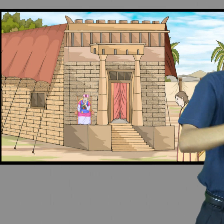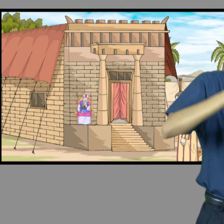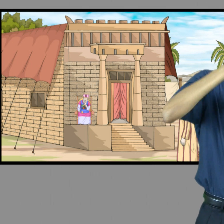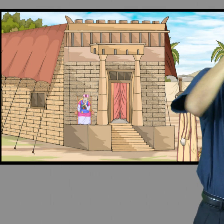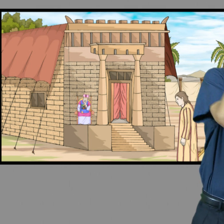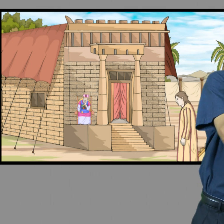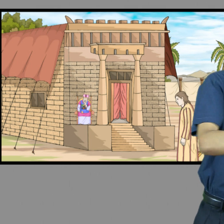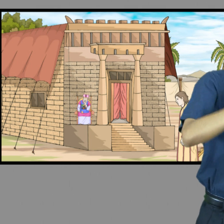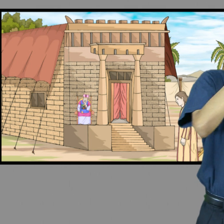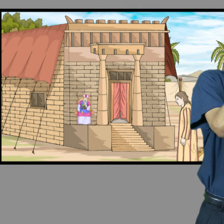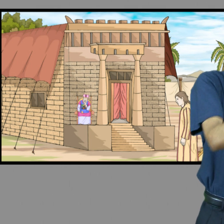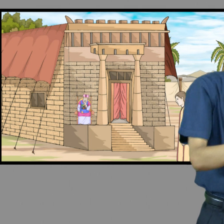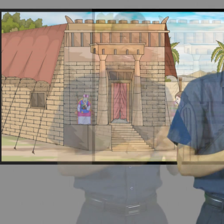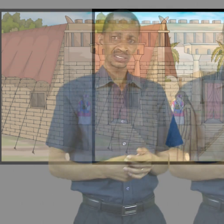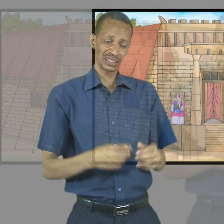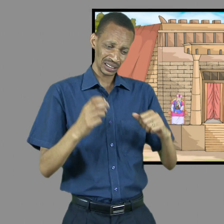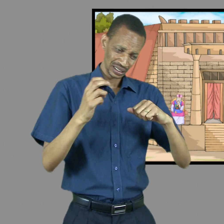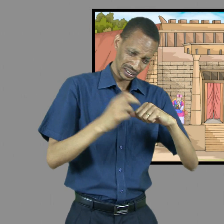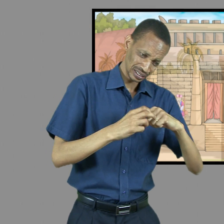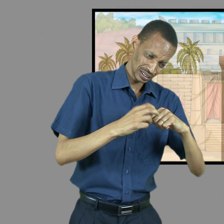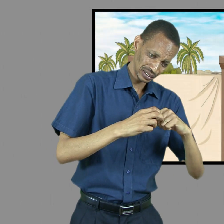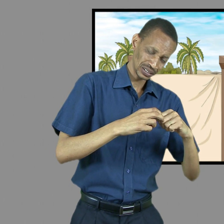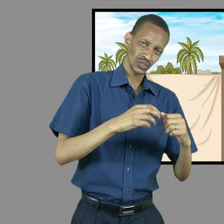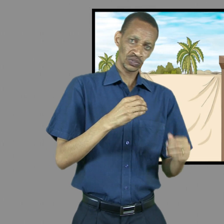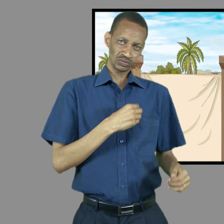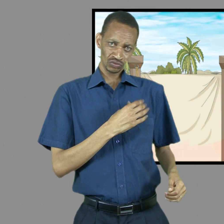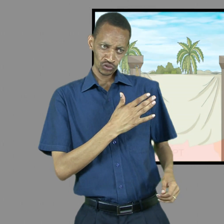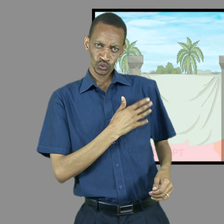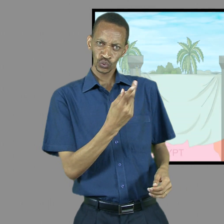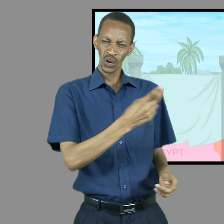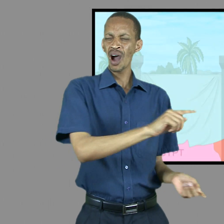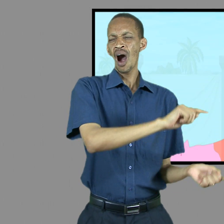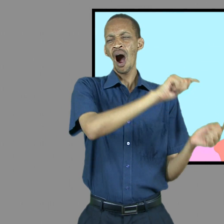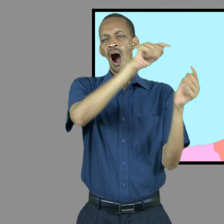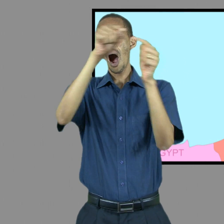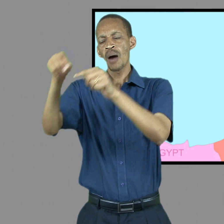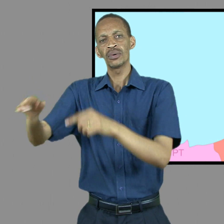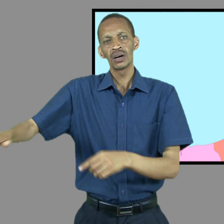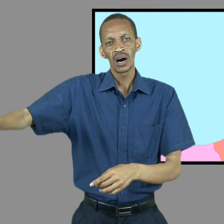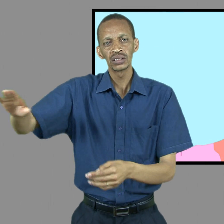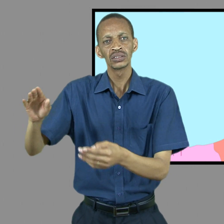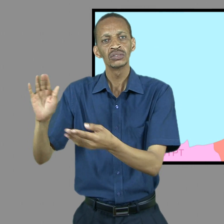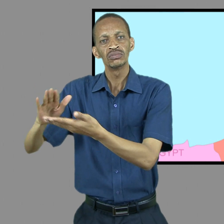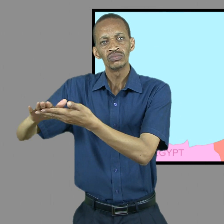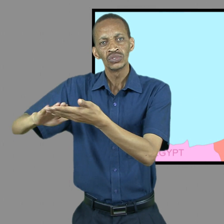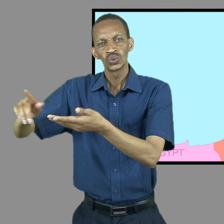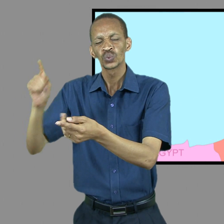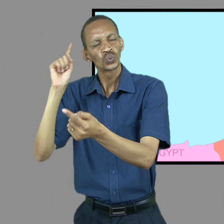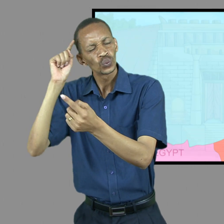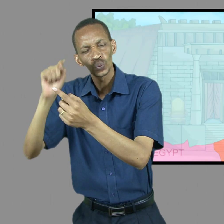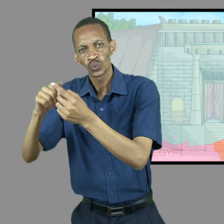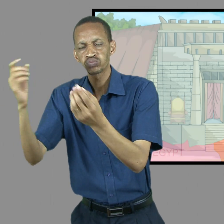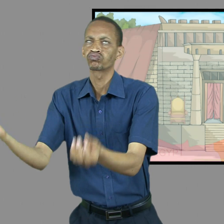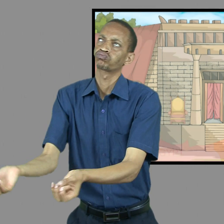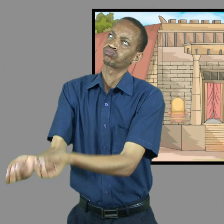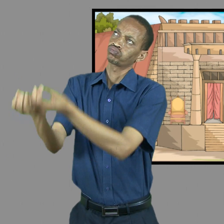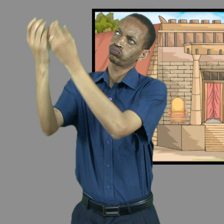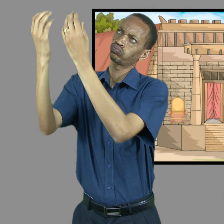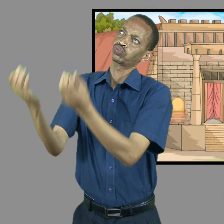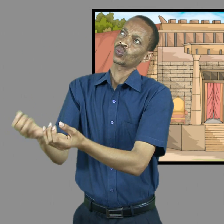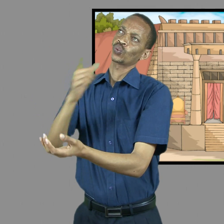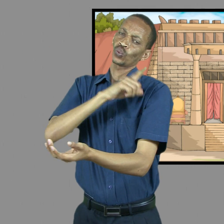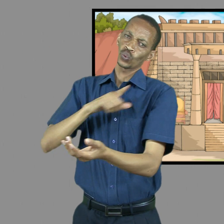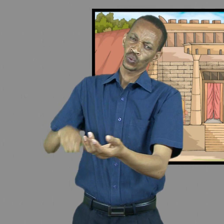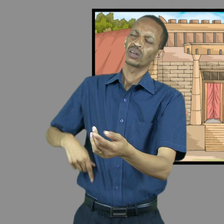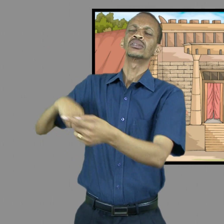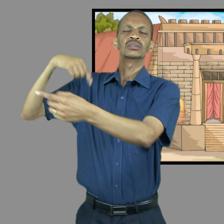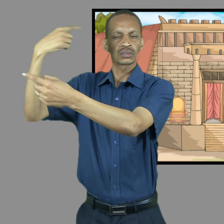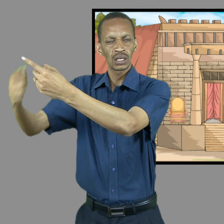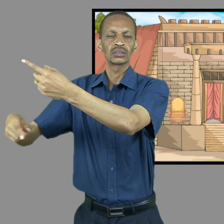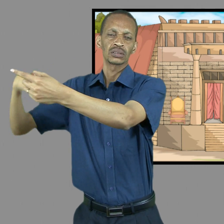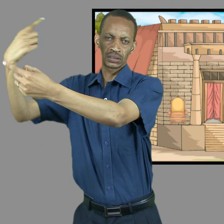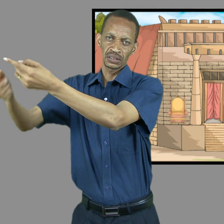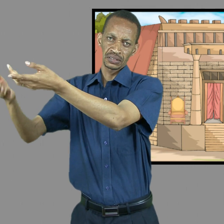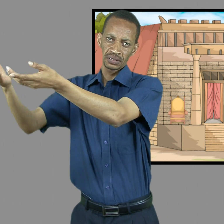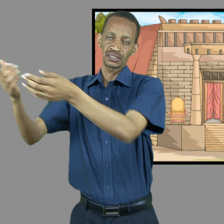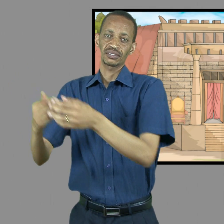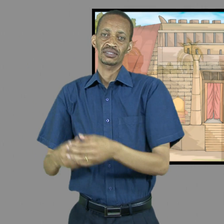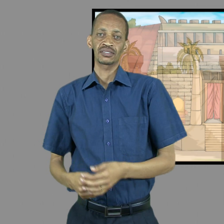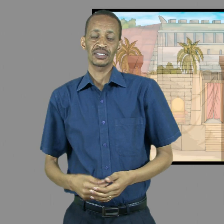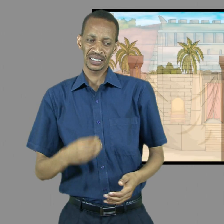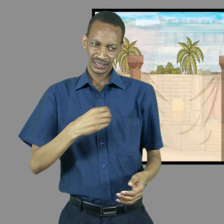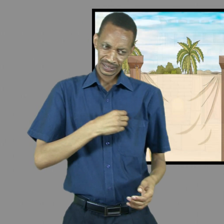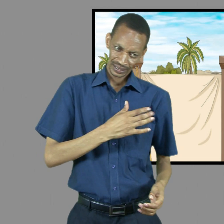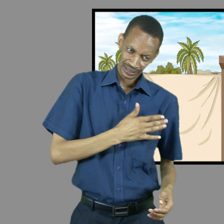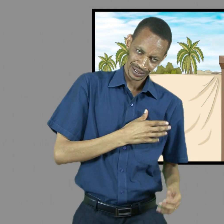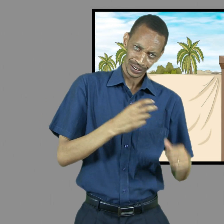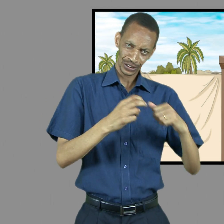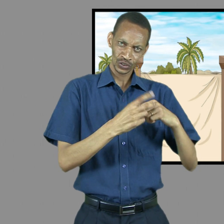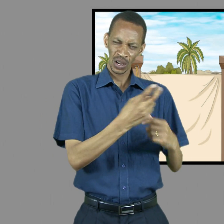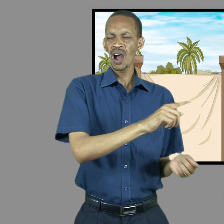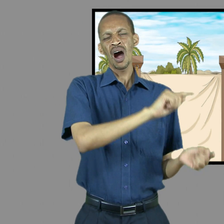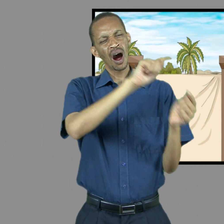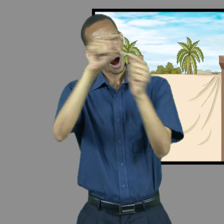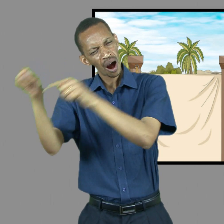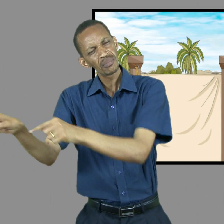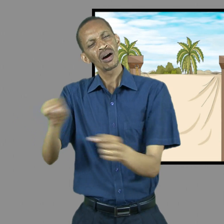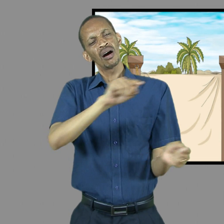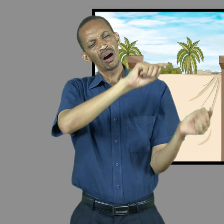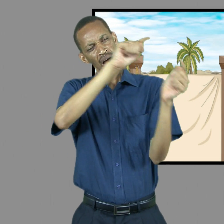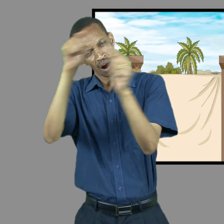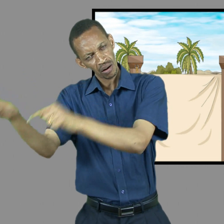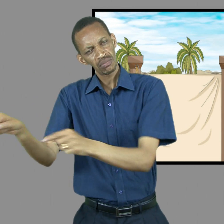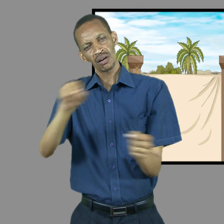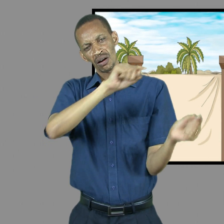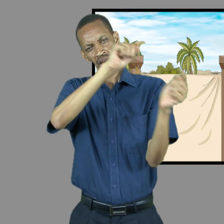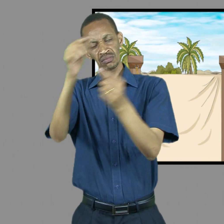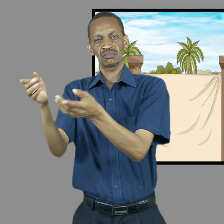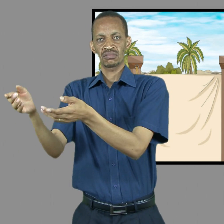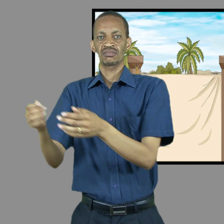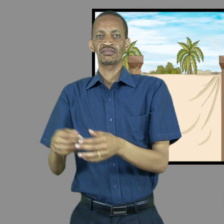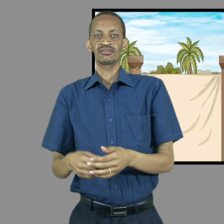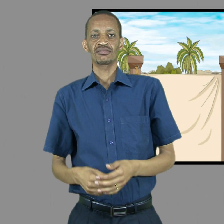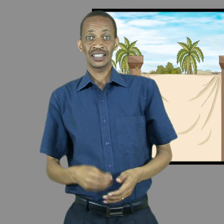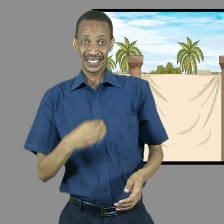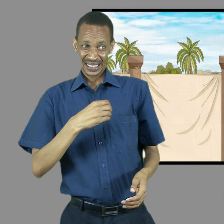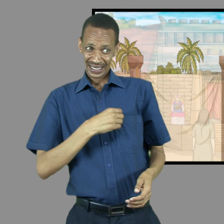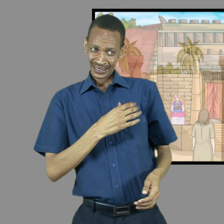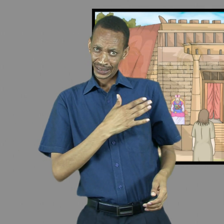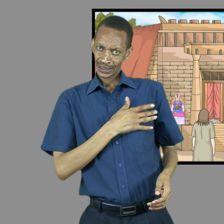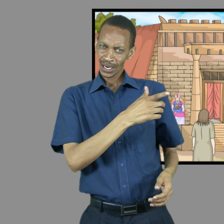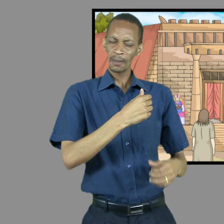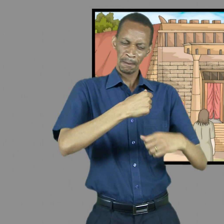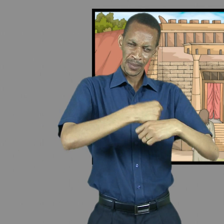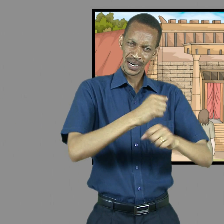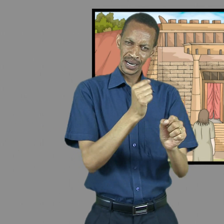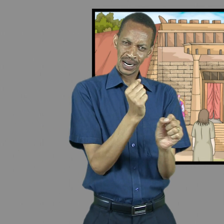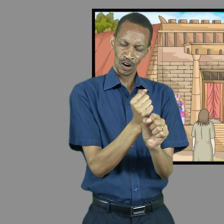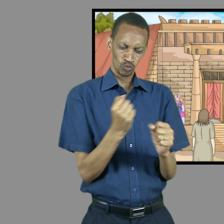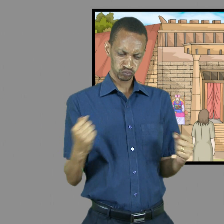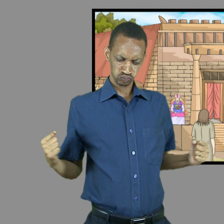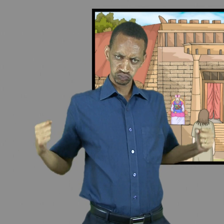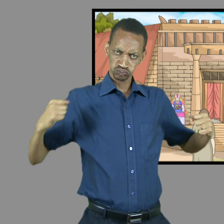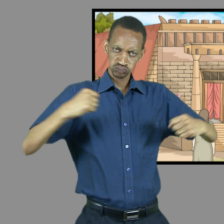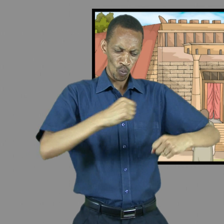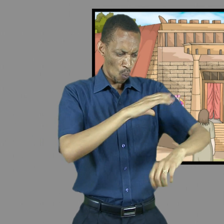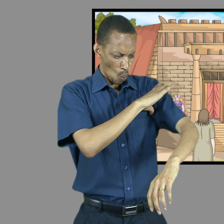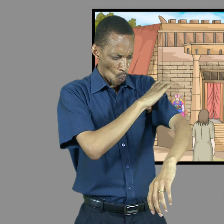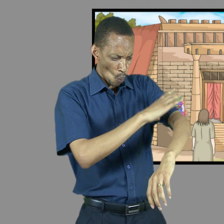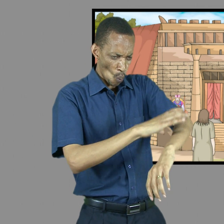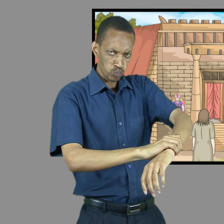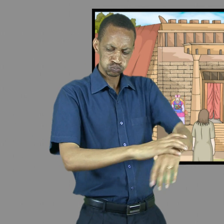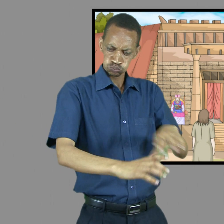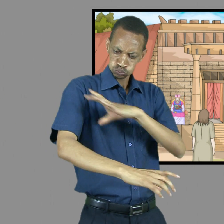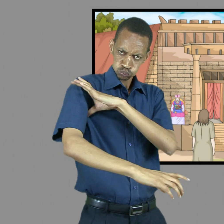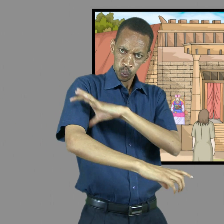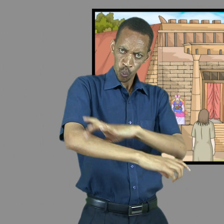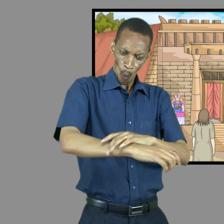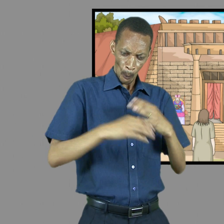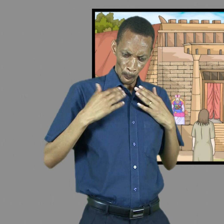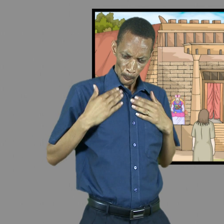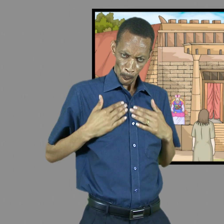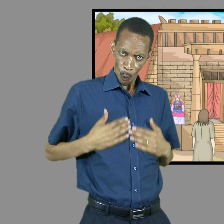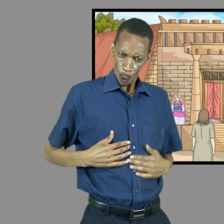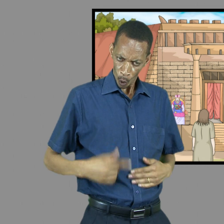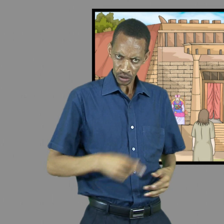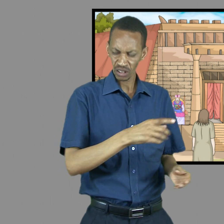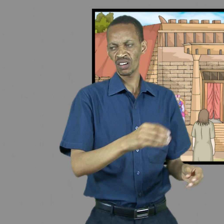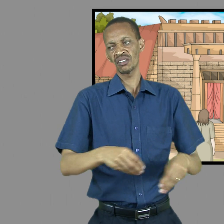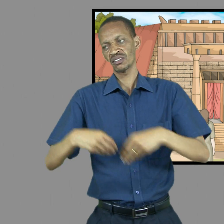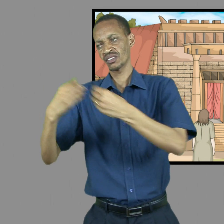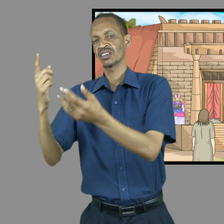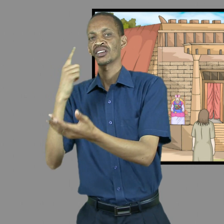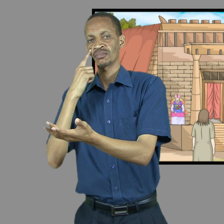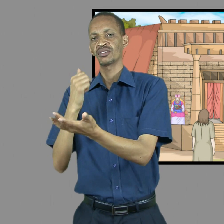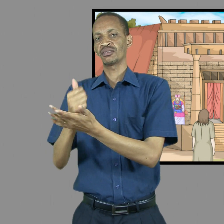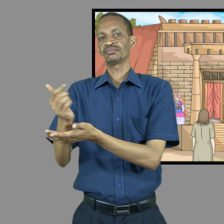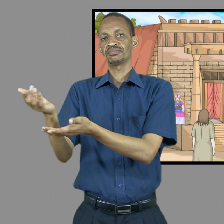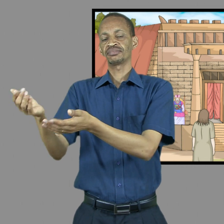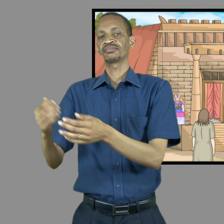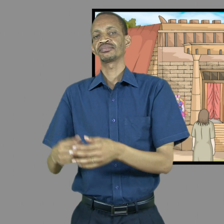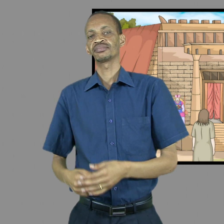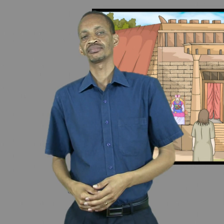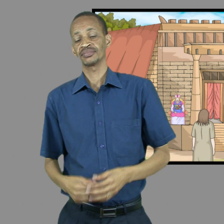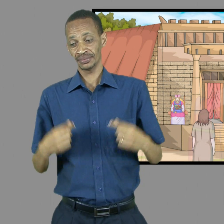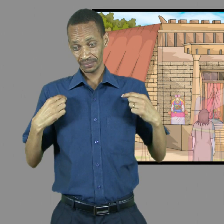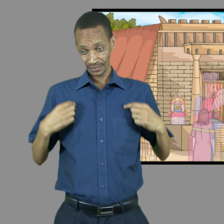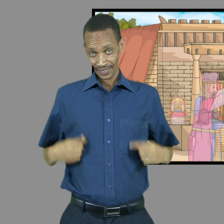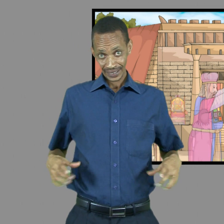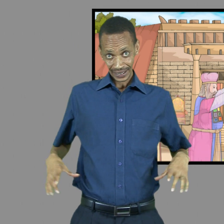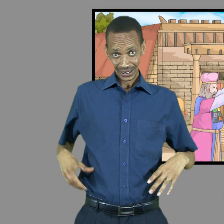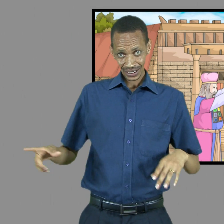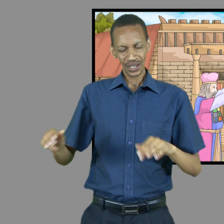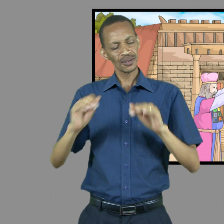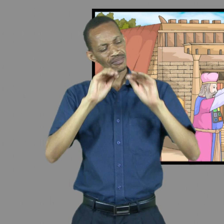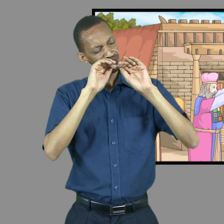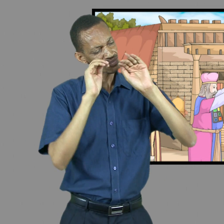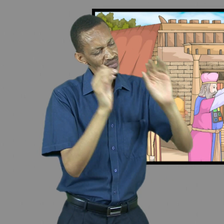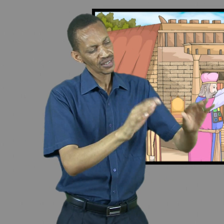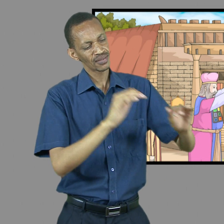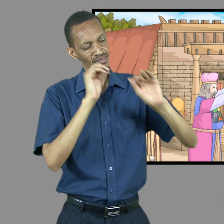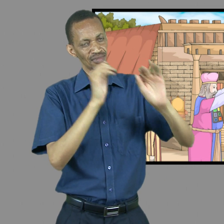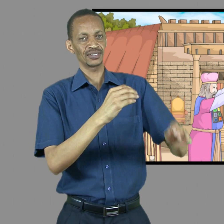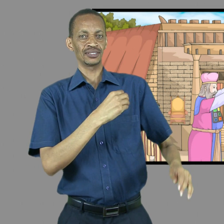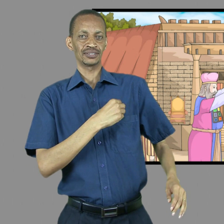Each year his mother would make him a little robe and bring it to him when she went with her husband to offer the annual sacrifice.